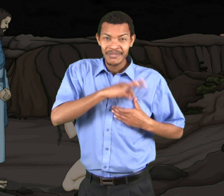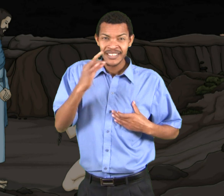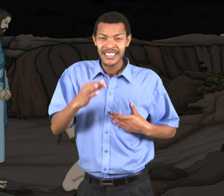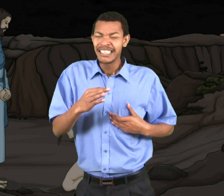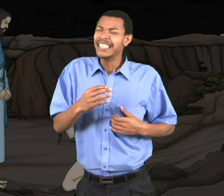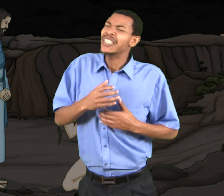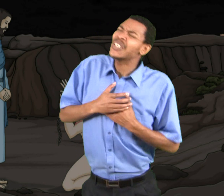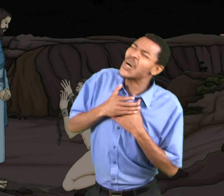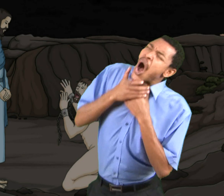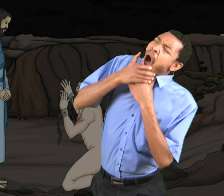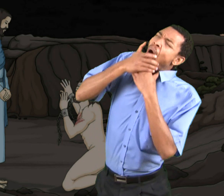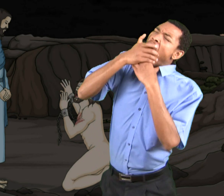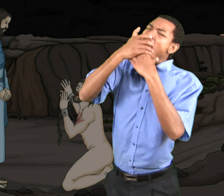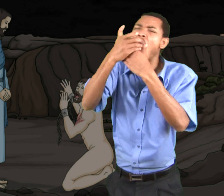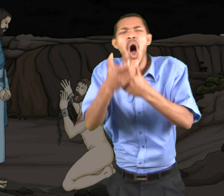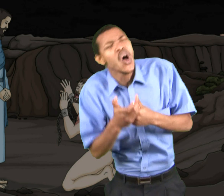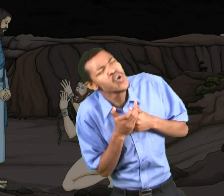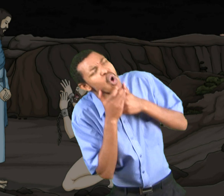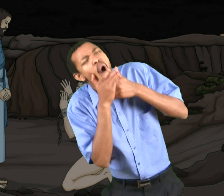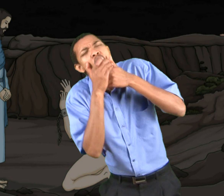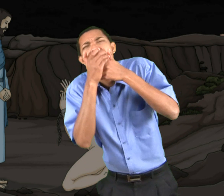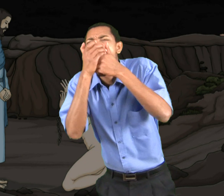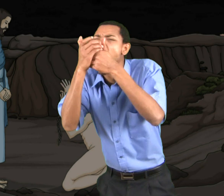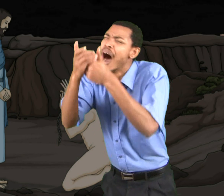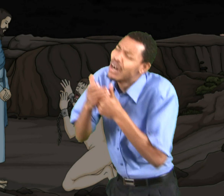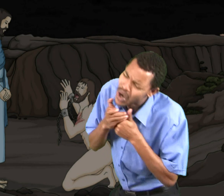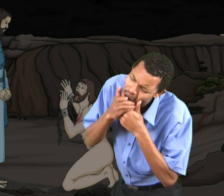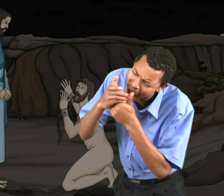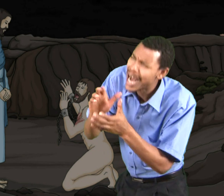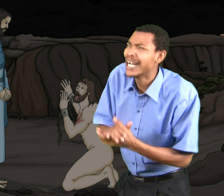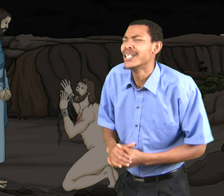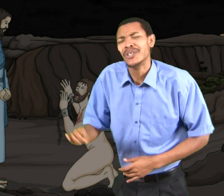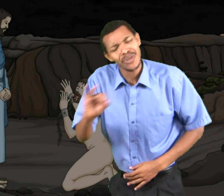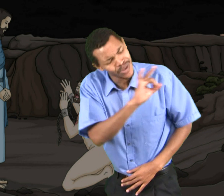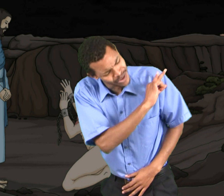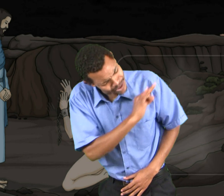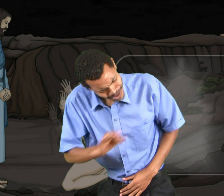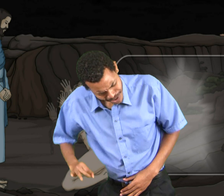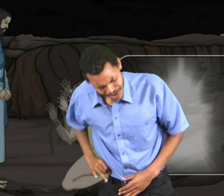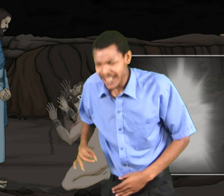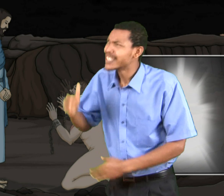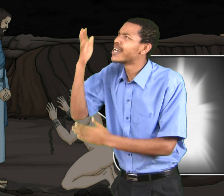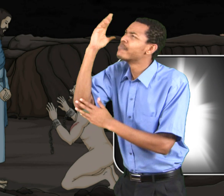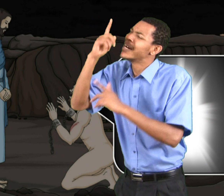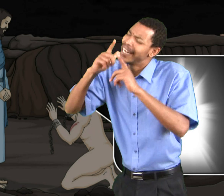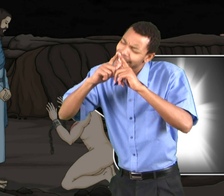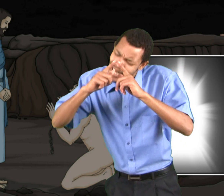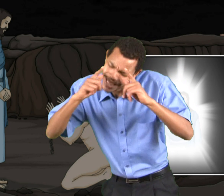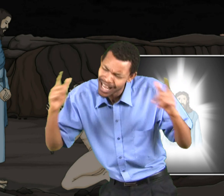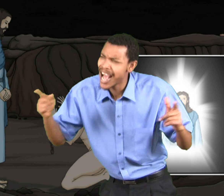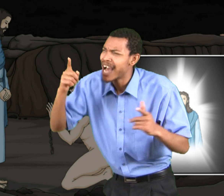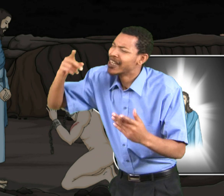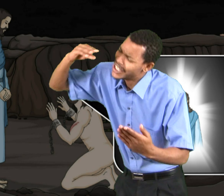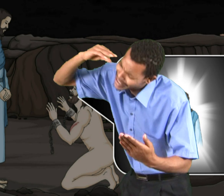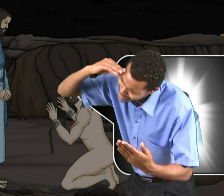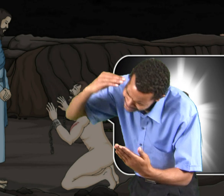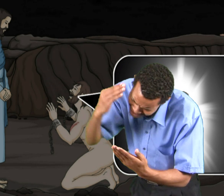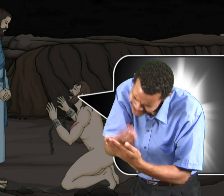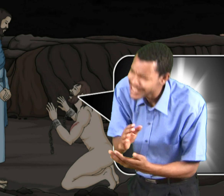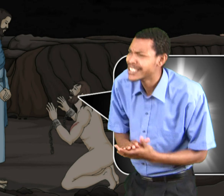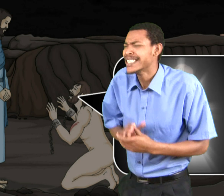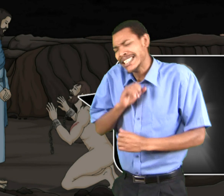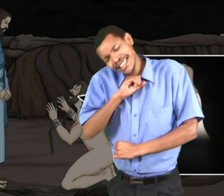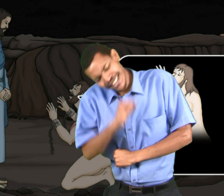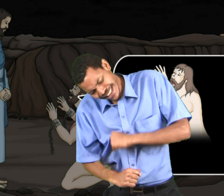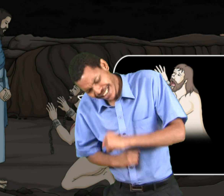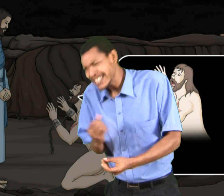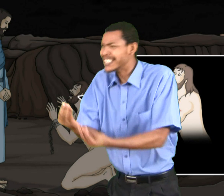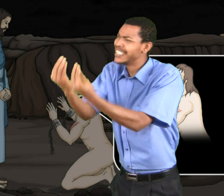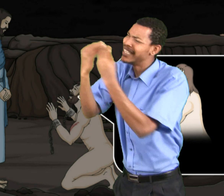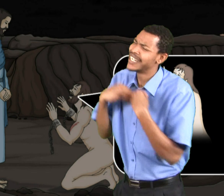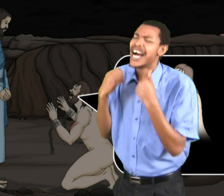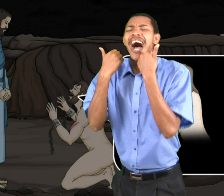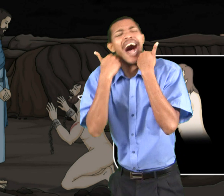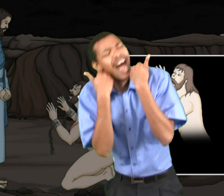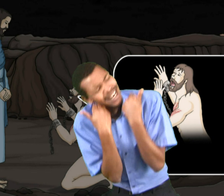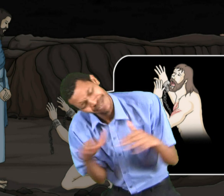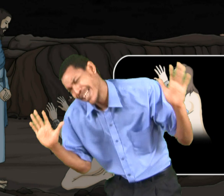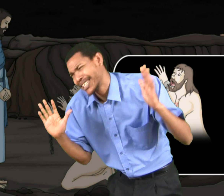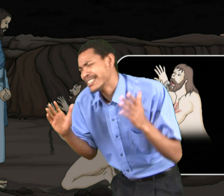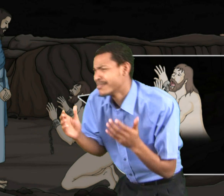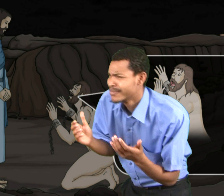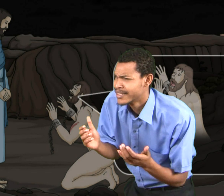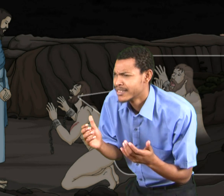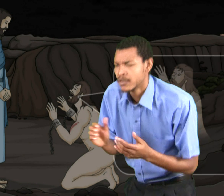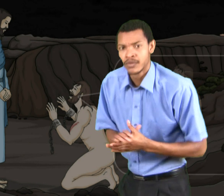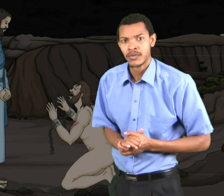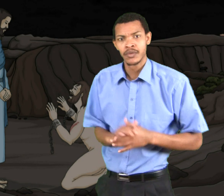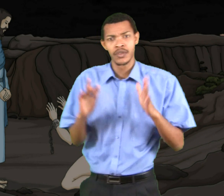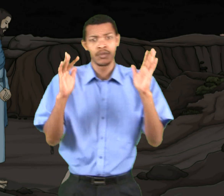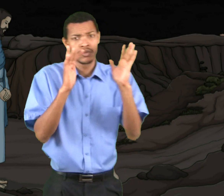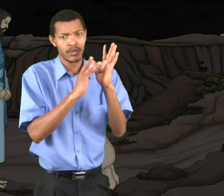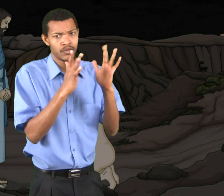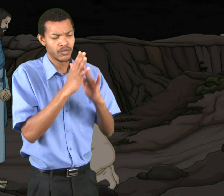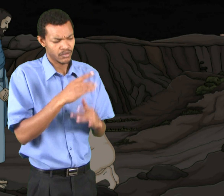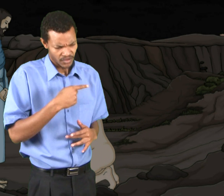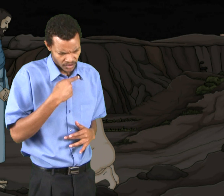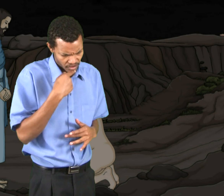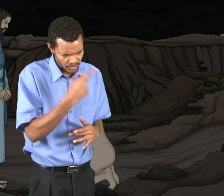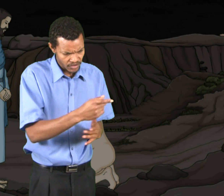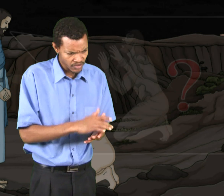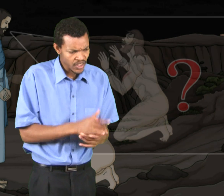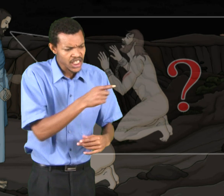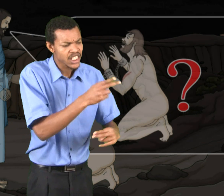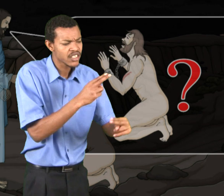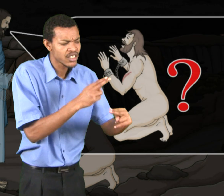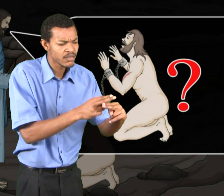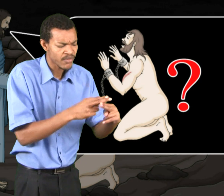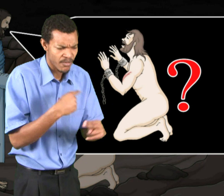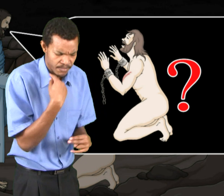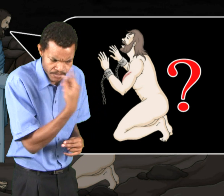For Jesus had already declared, “Come out of this man, you unclean spirit!”